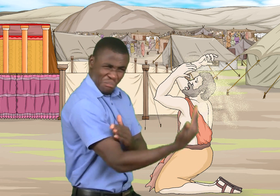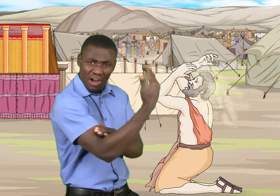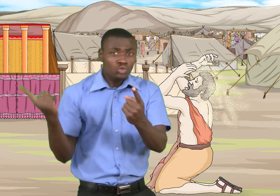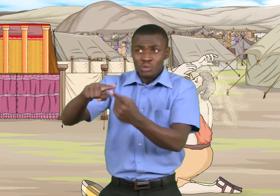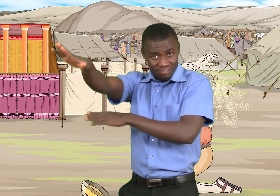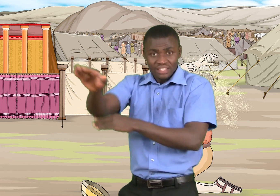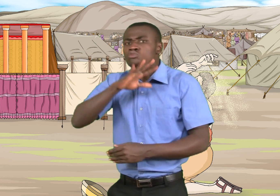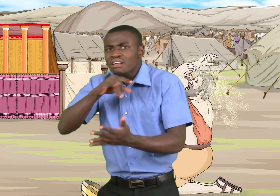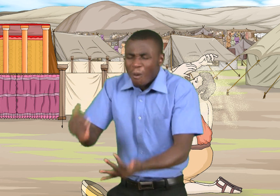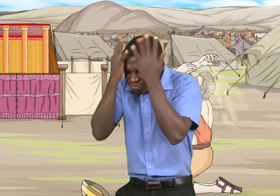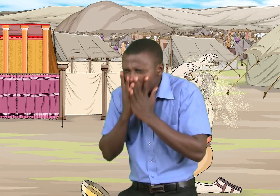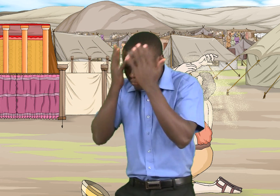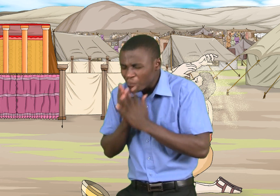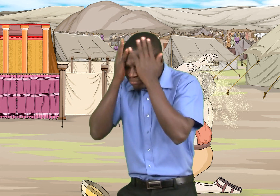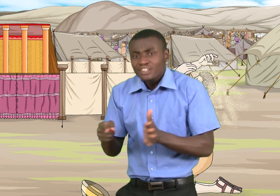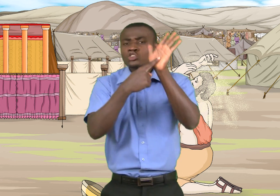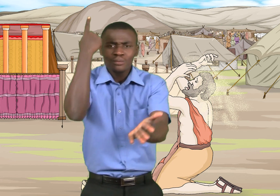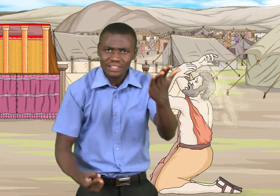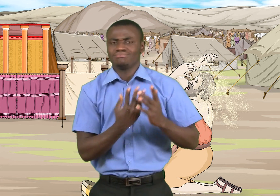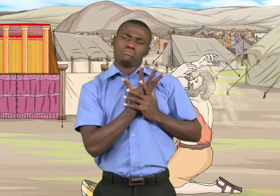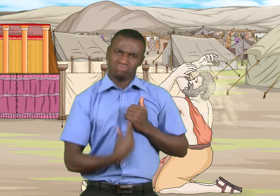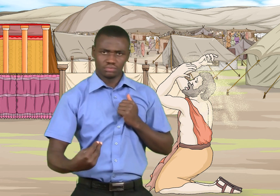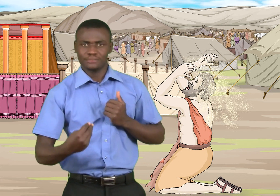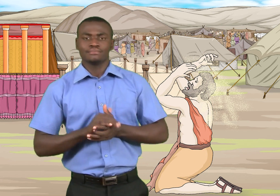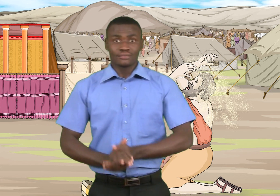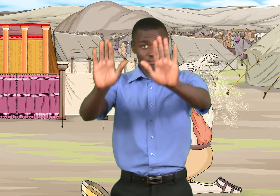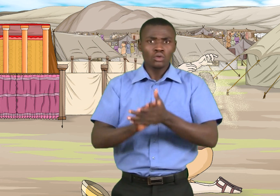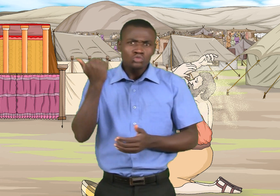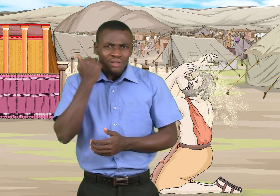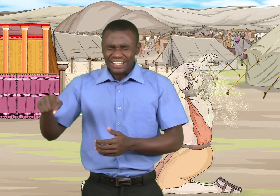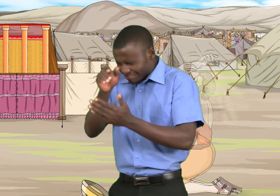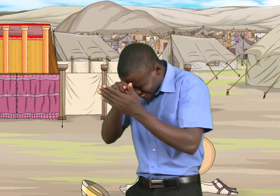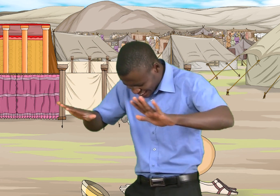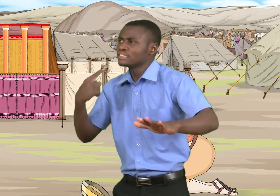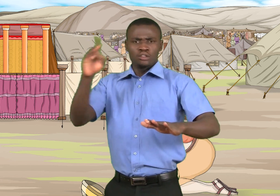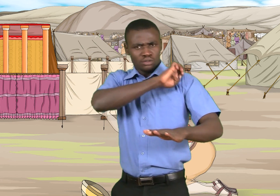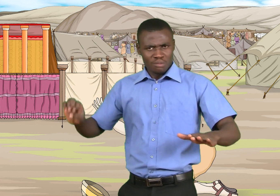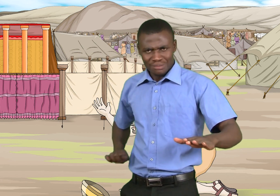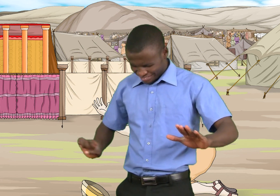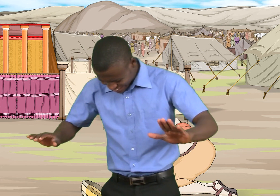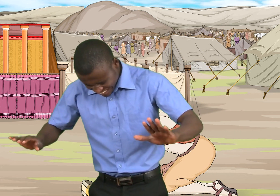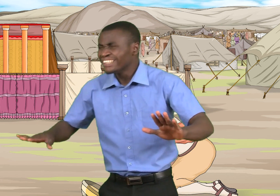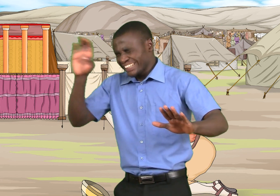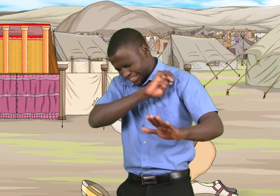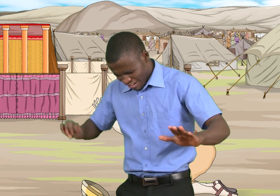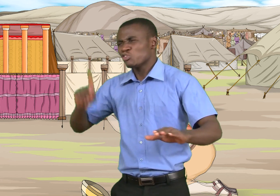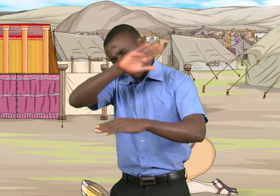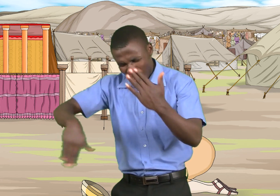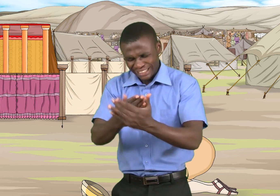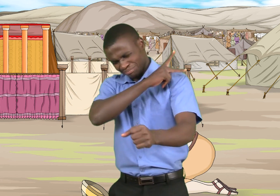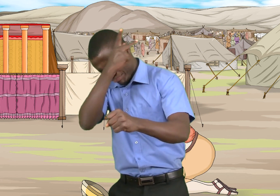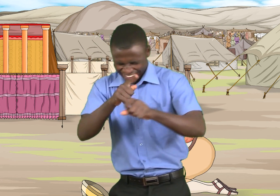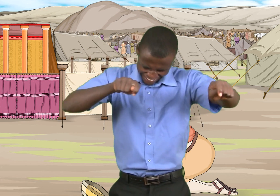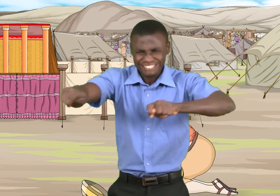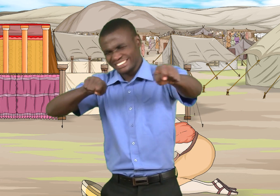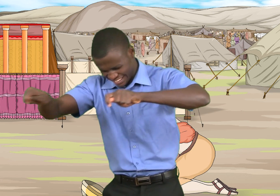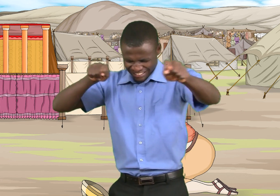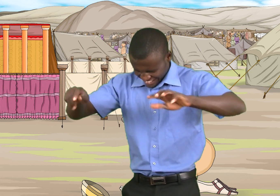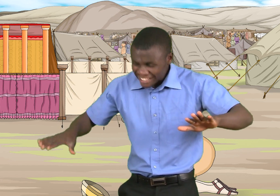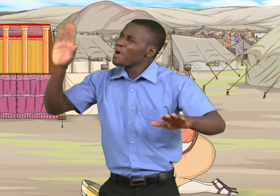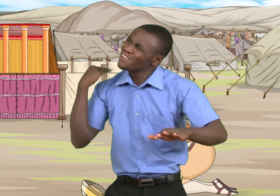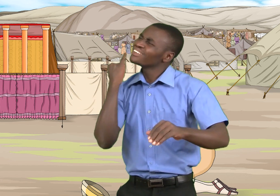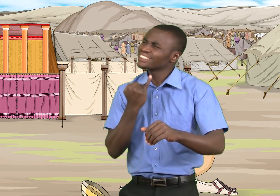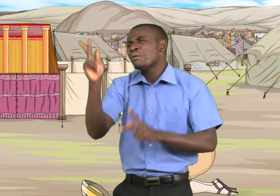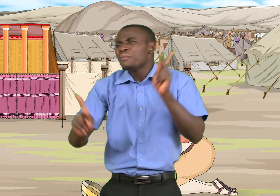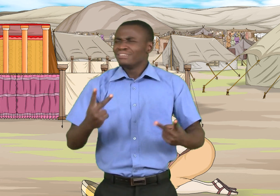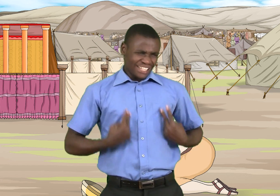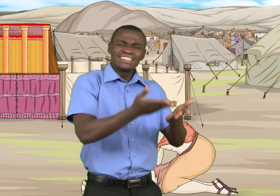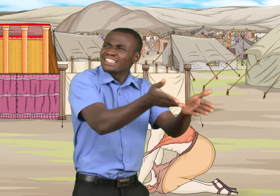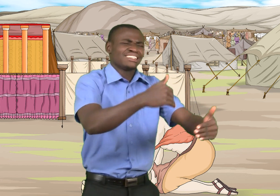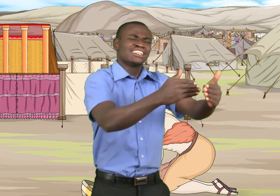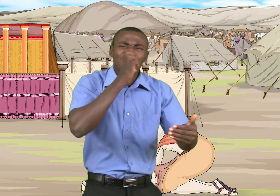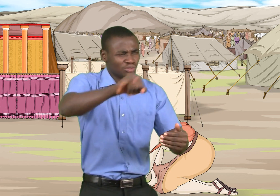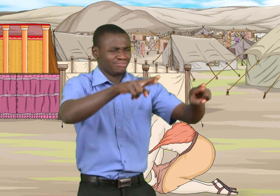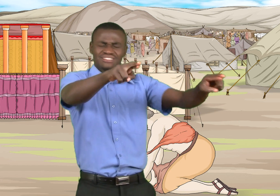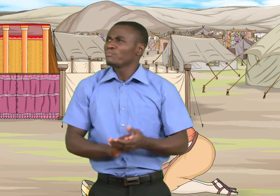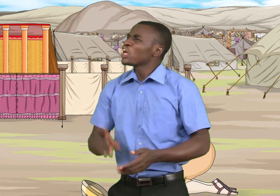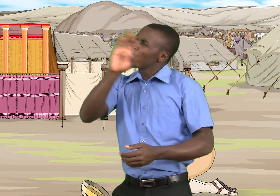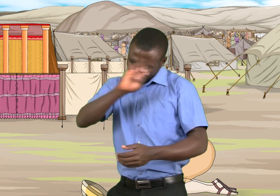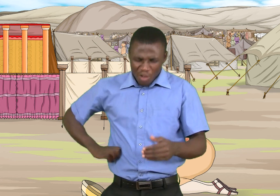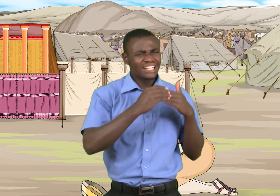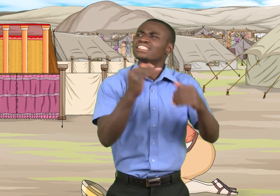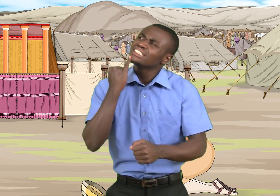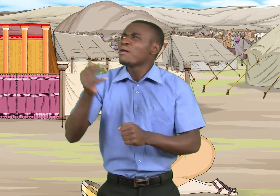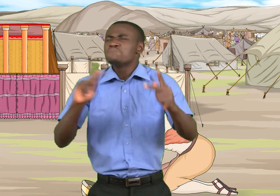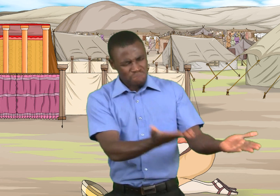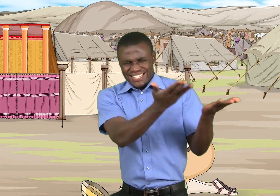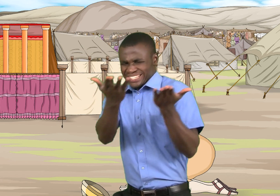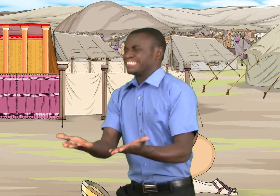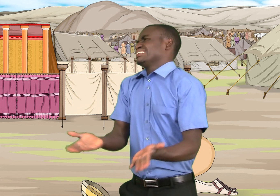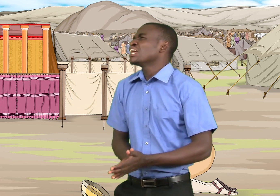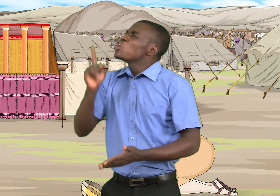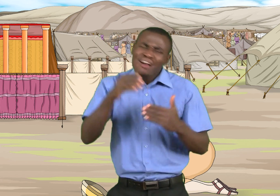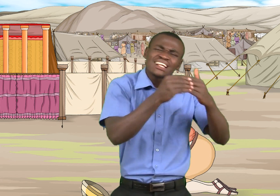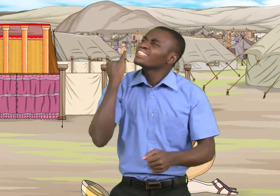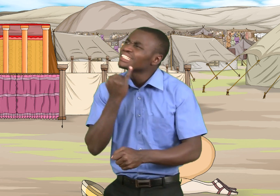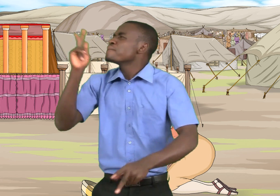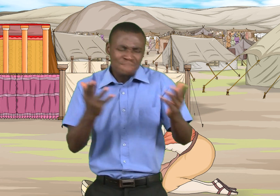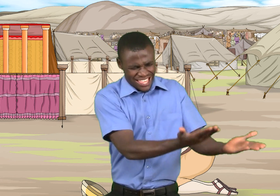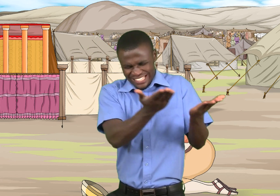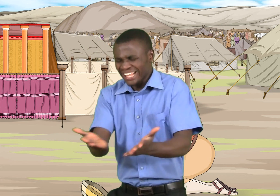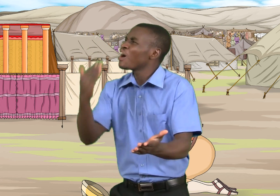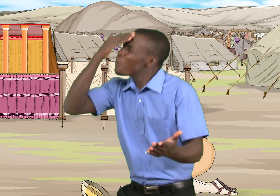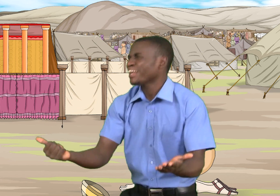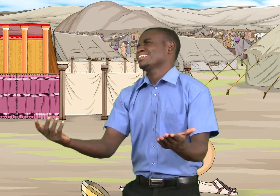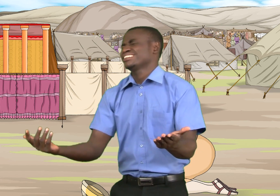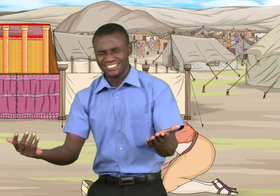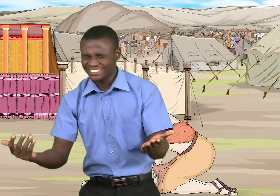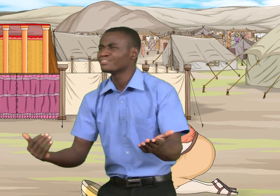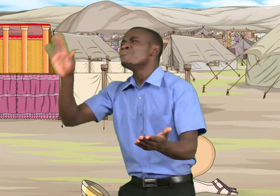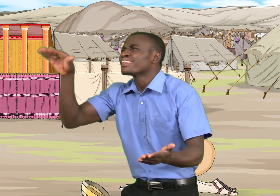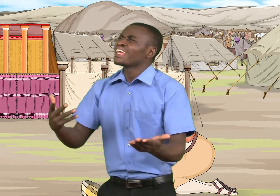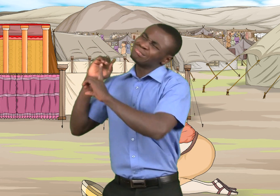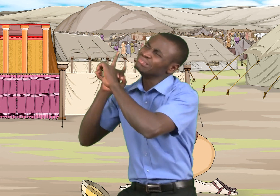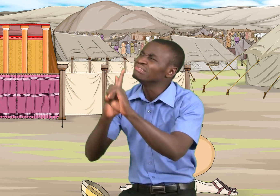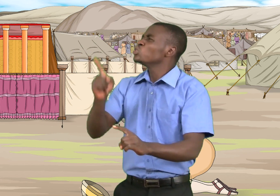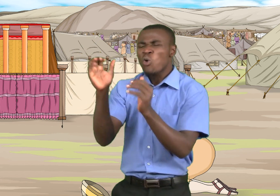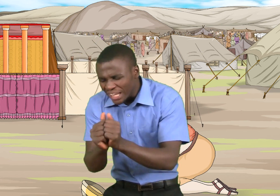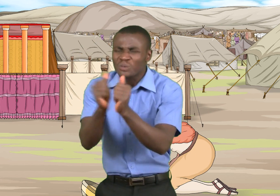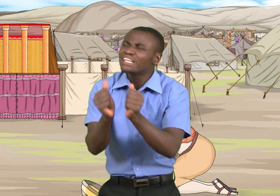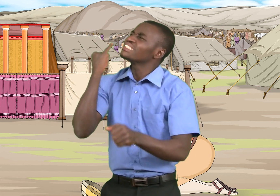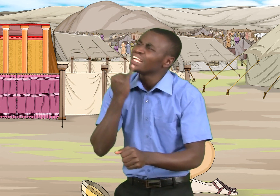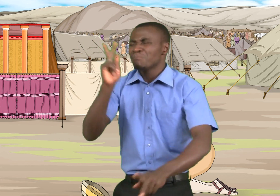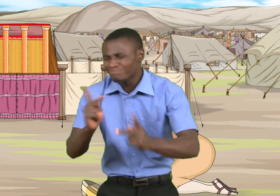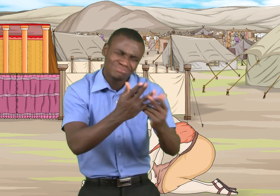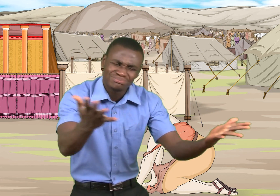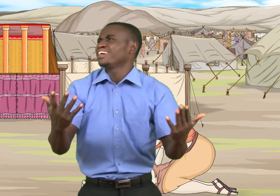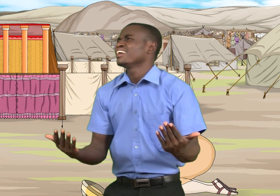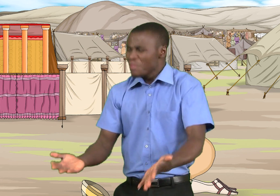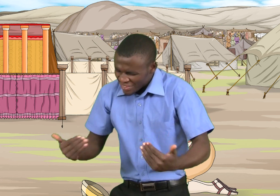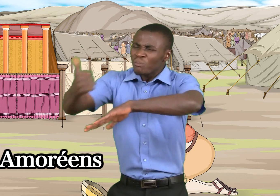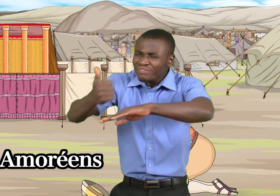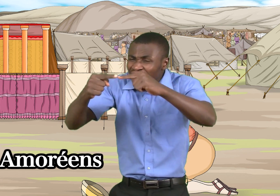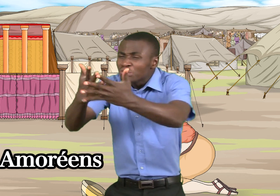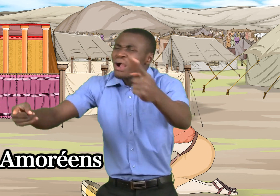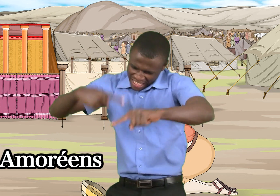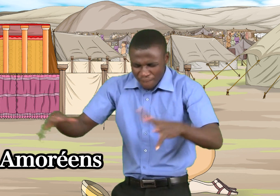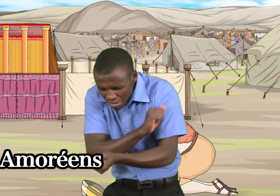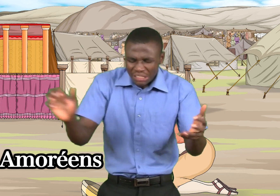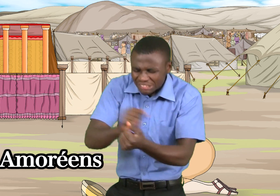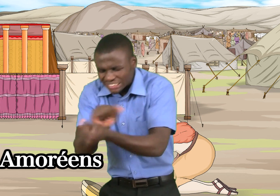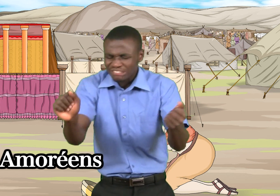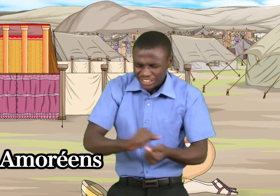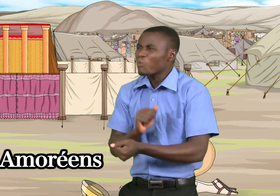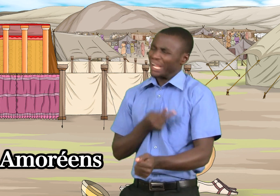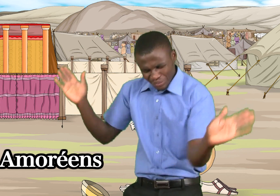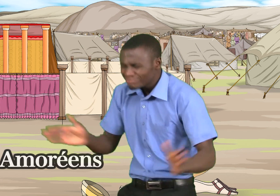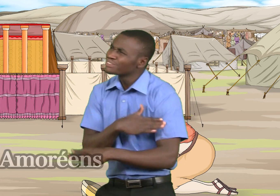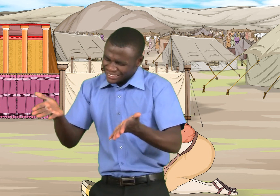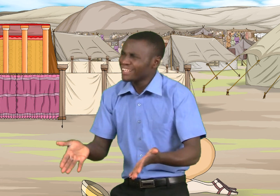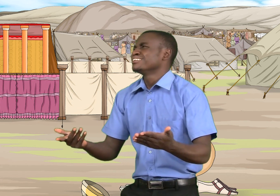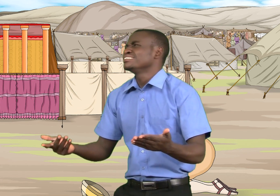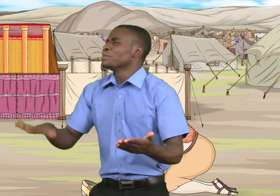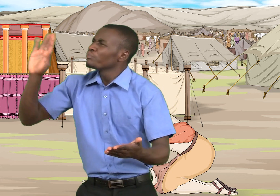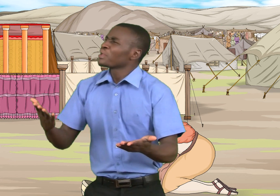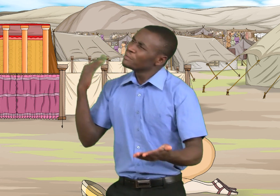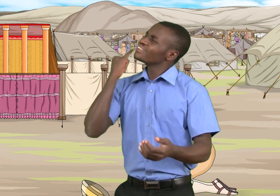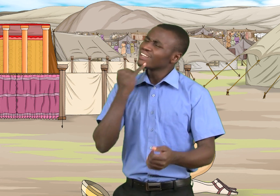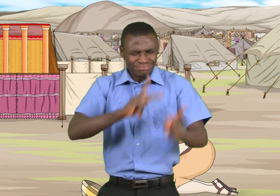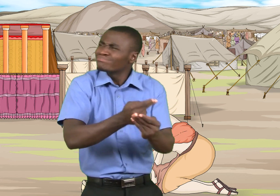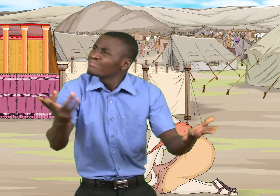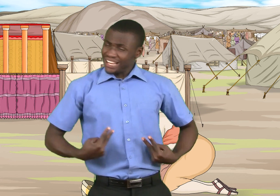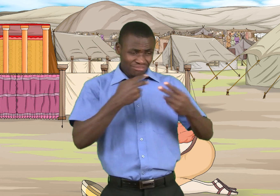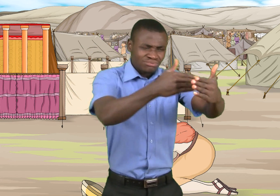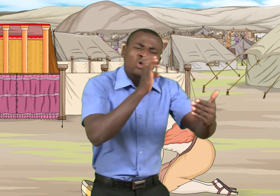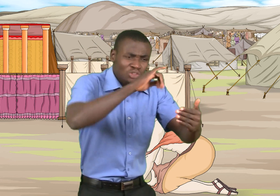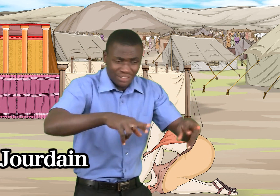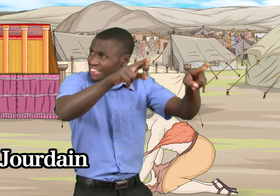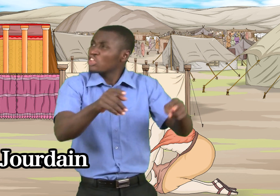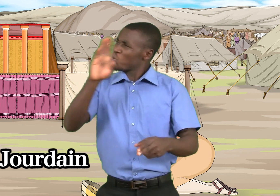“O, Lord GOD,” Joshua said, “why did You ever bring this people across the Jordan to deliver us into the hand of the Amorites to be destroyed?